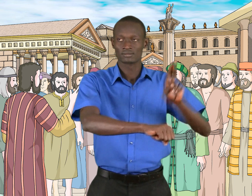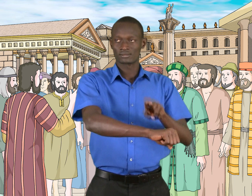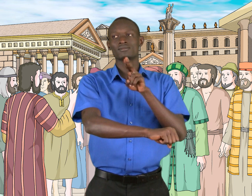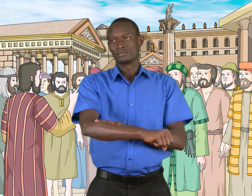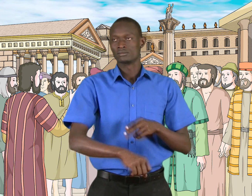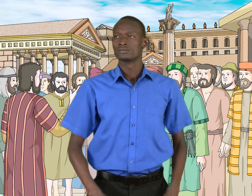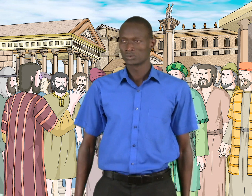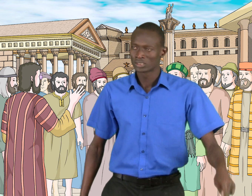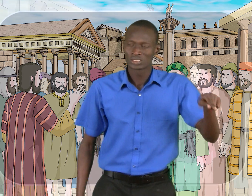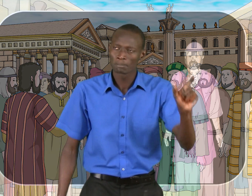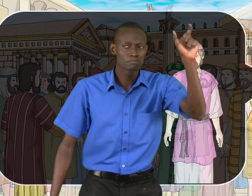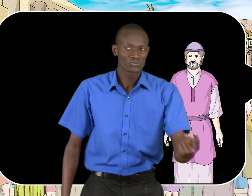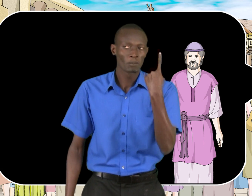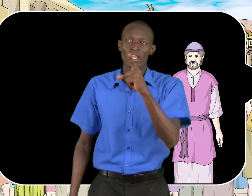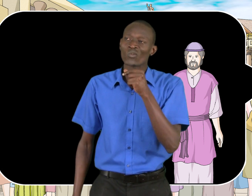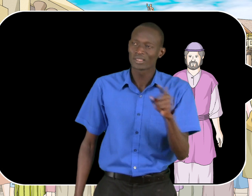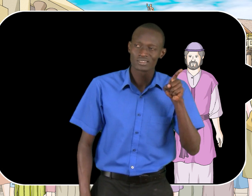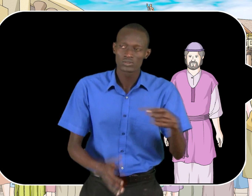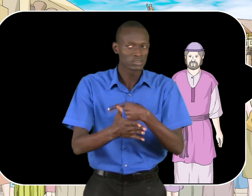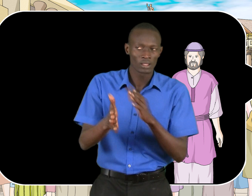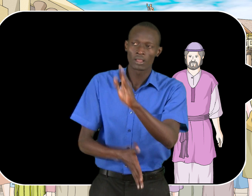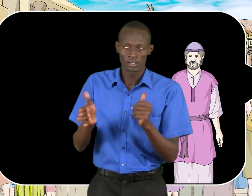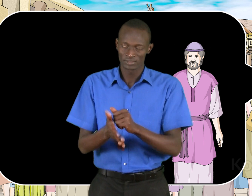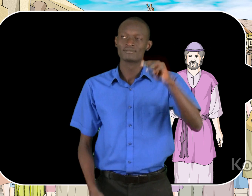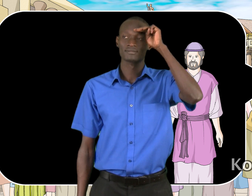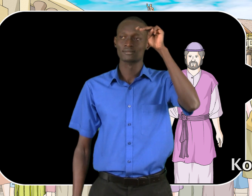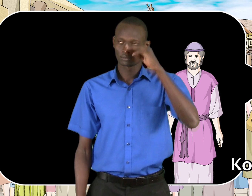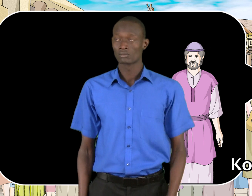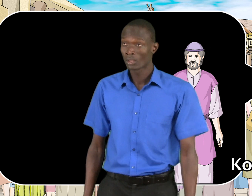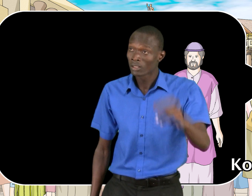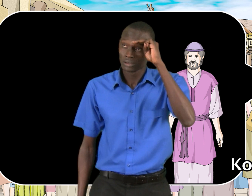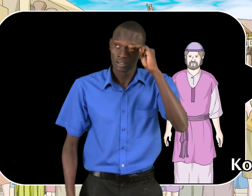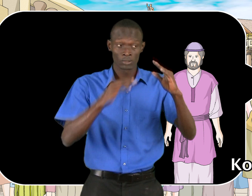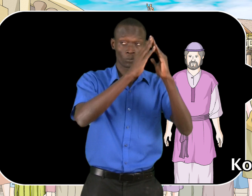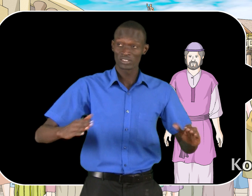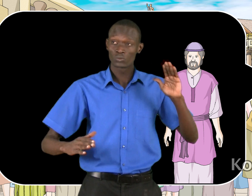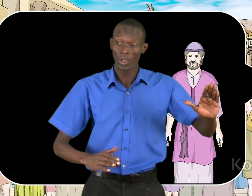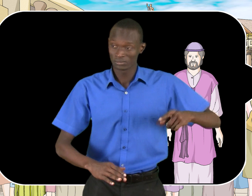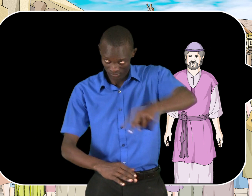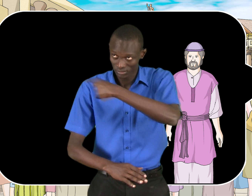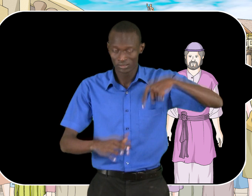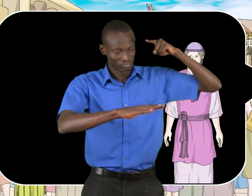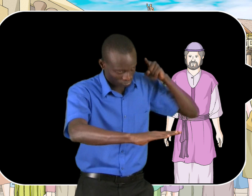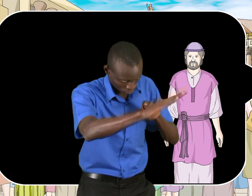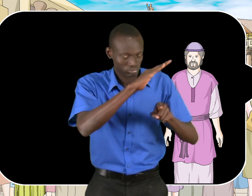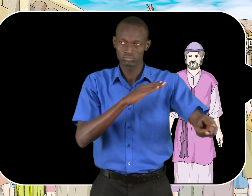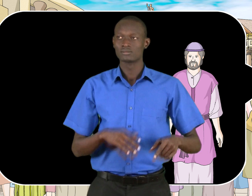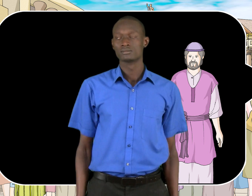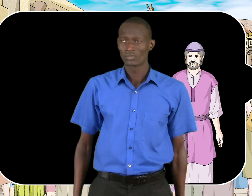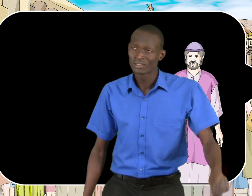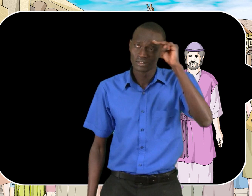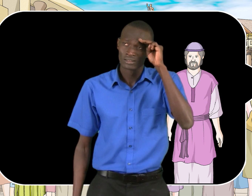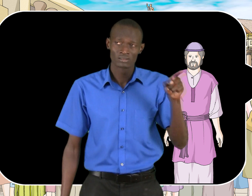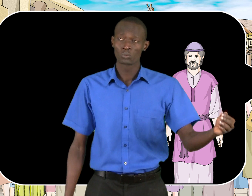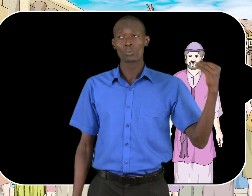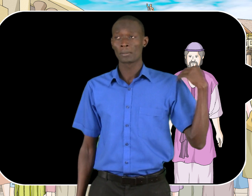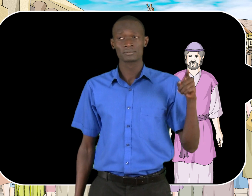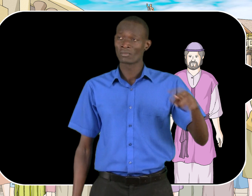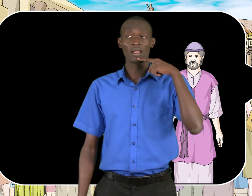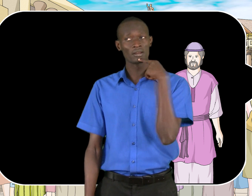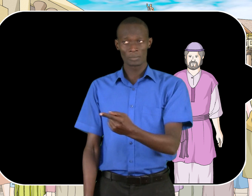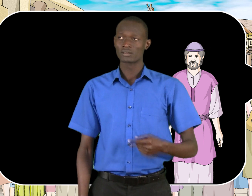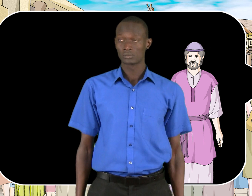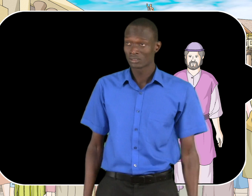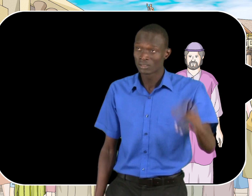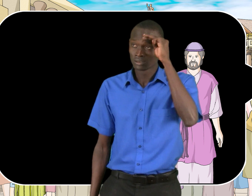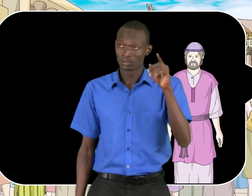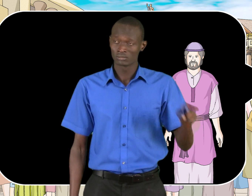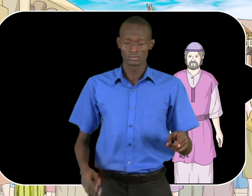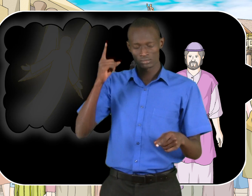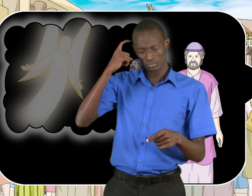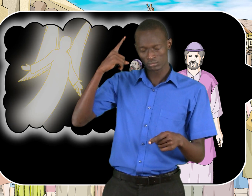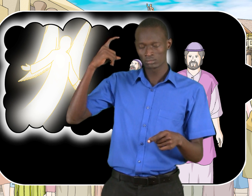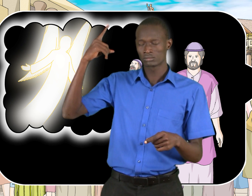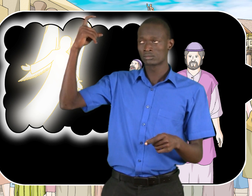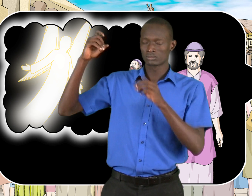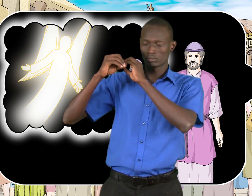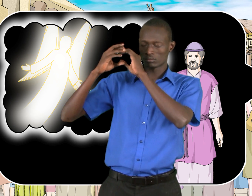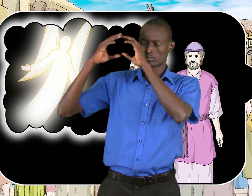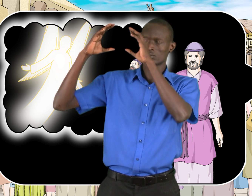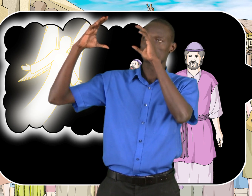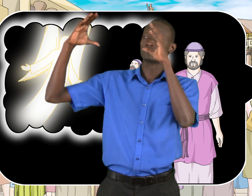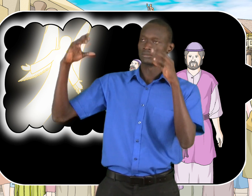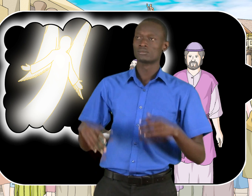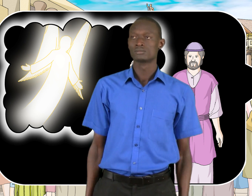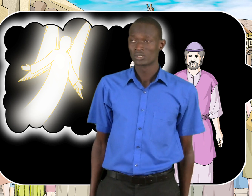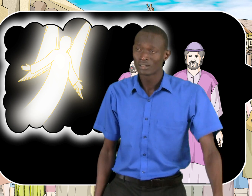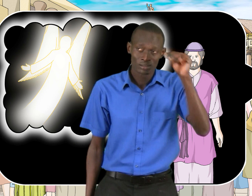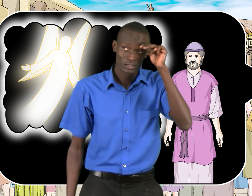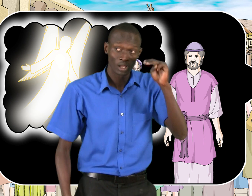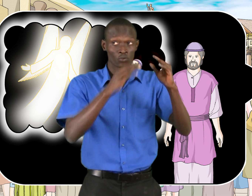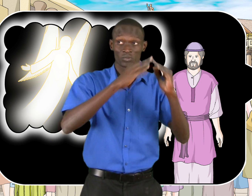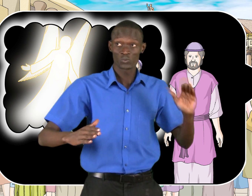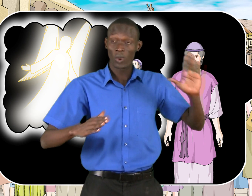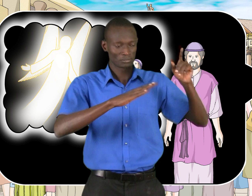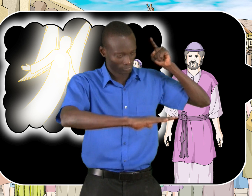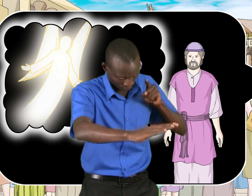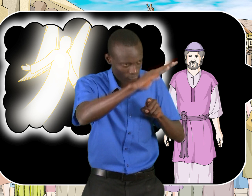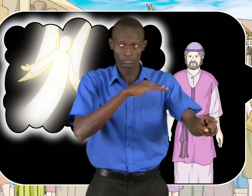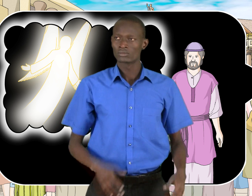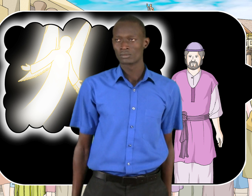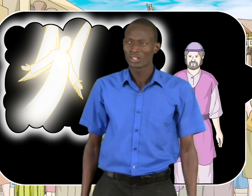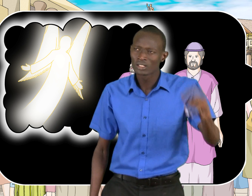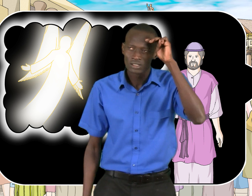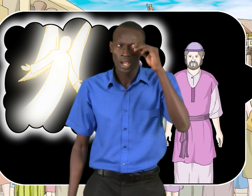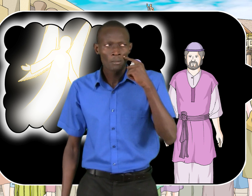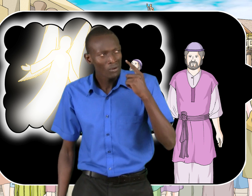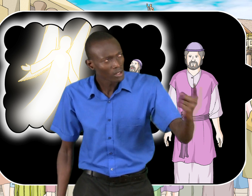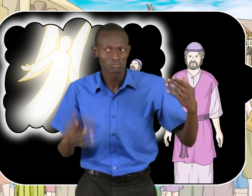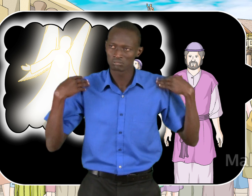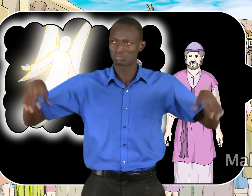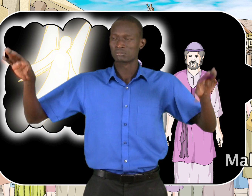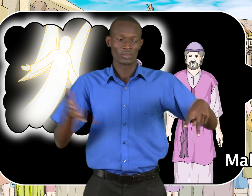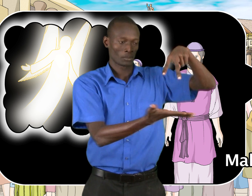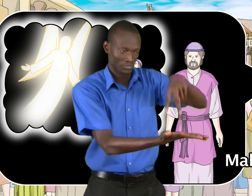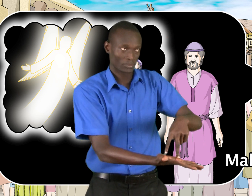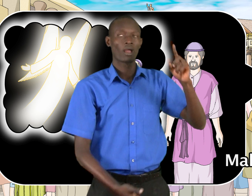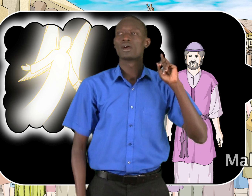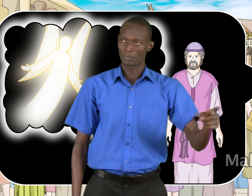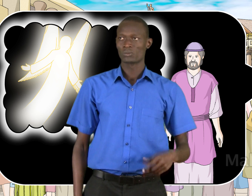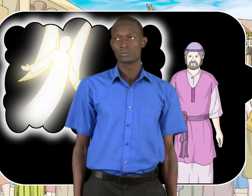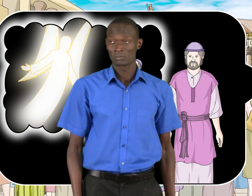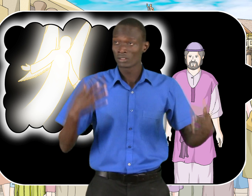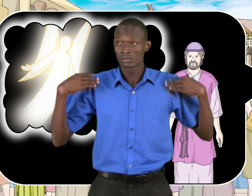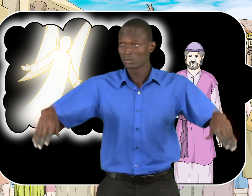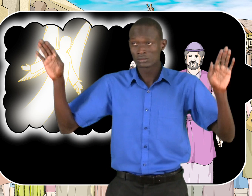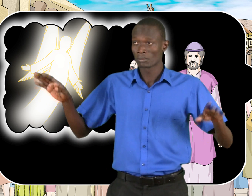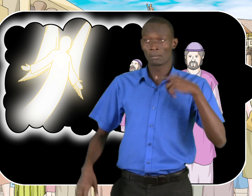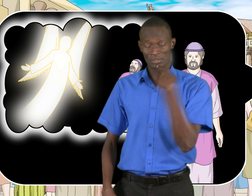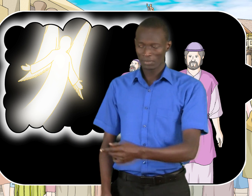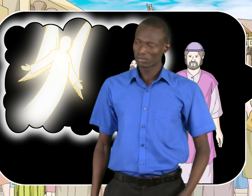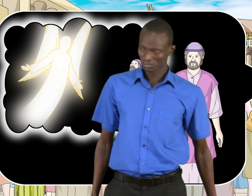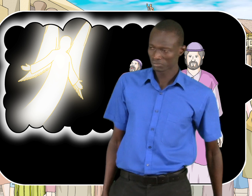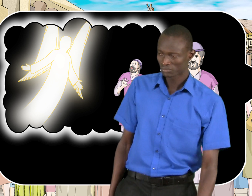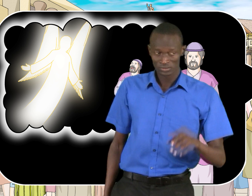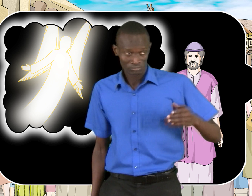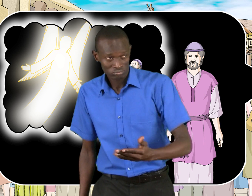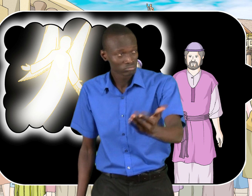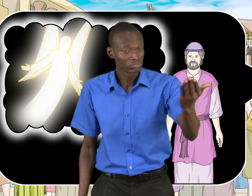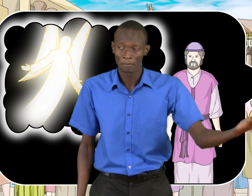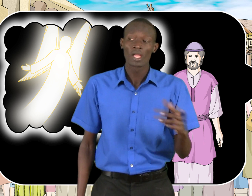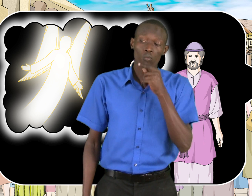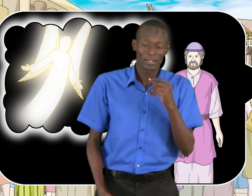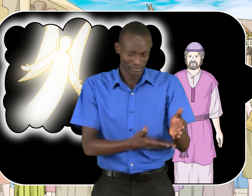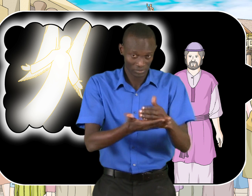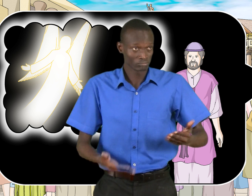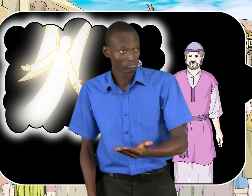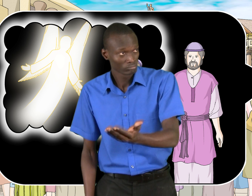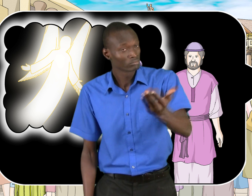He told us how he had seen an angel standing in his house and saying, ‘Send to Joppa for Simon who is called Peter.